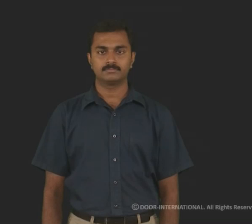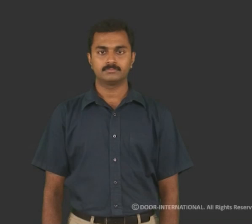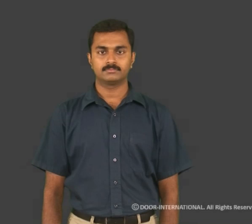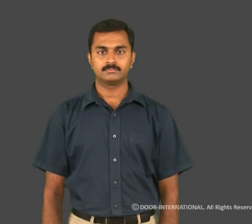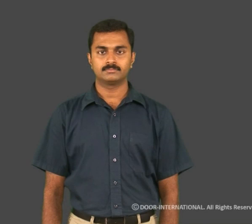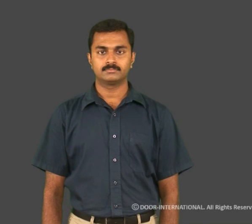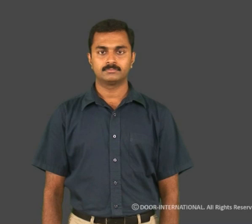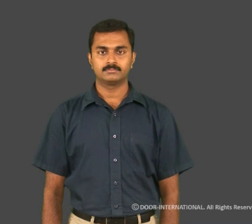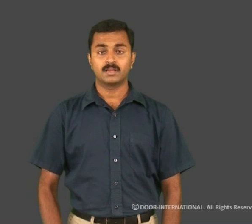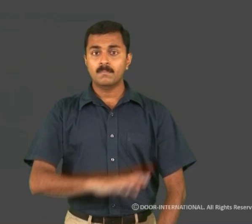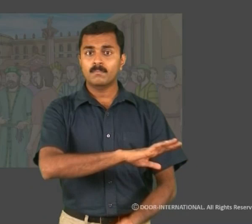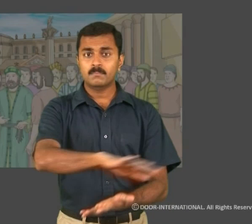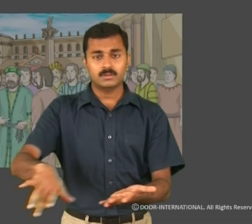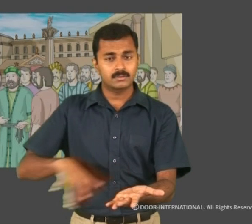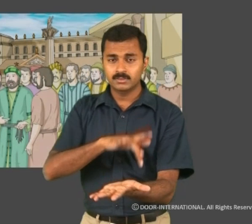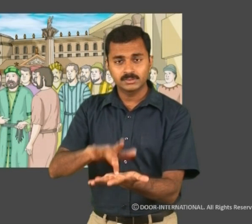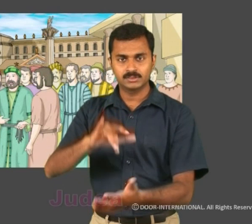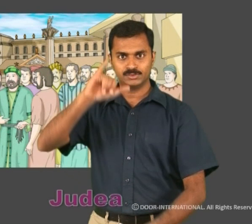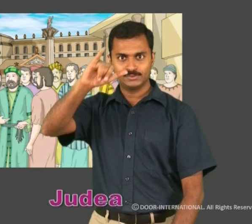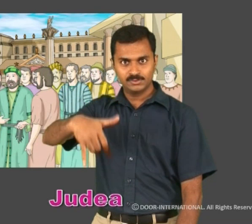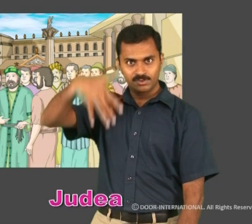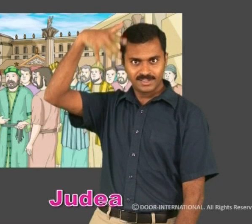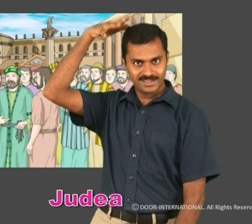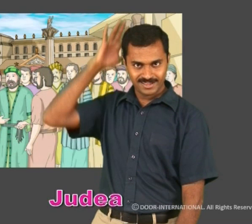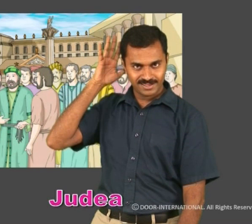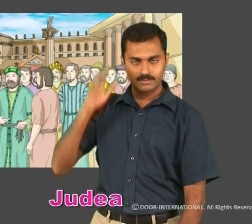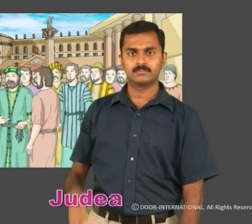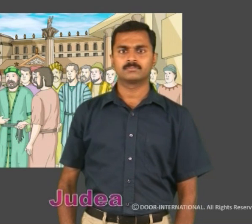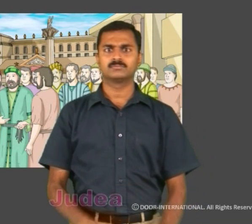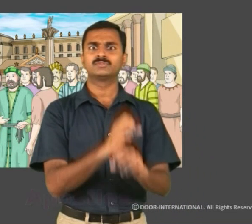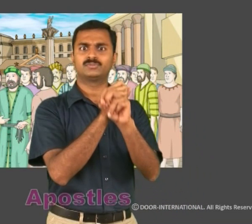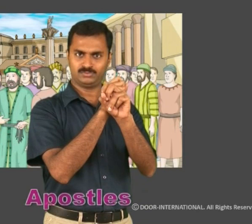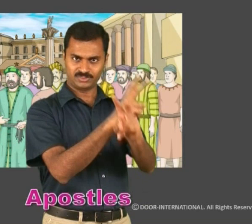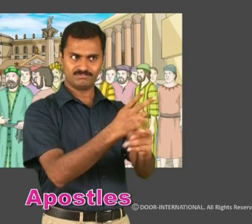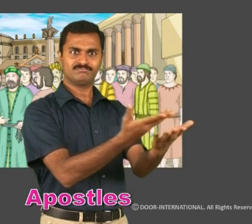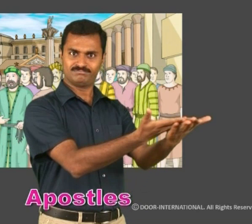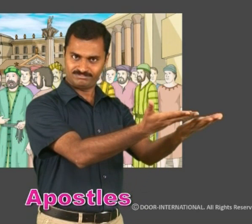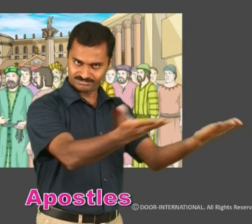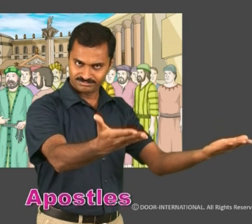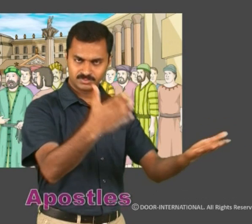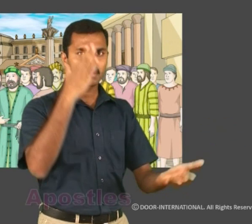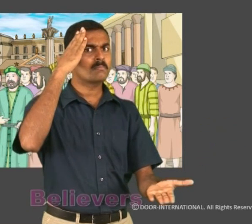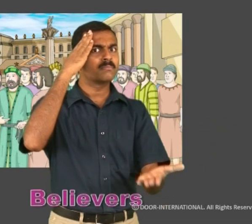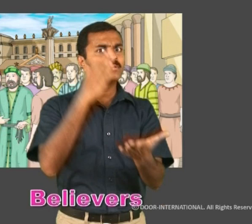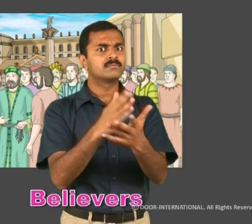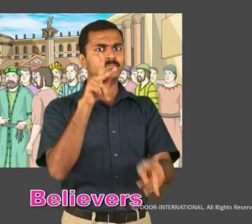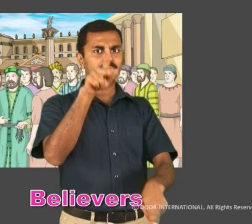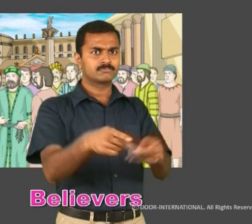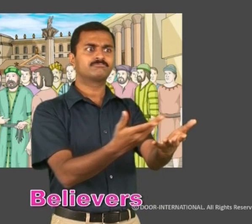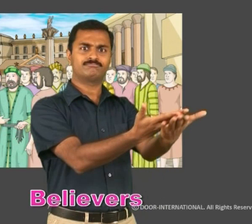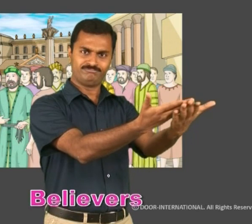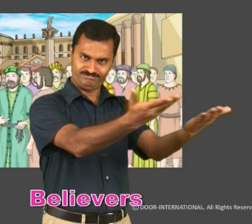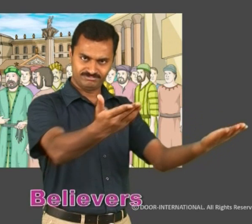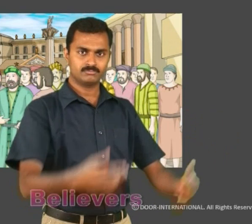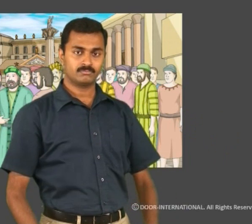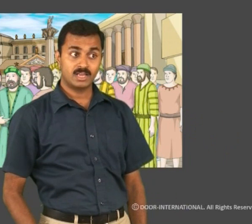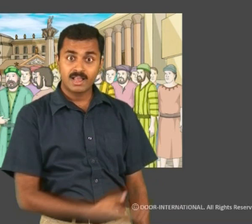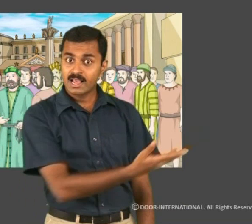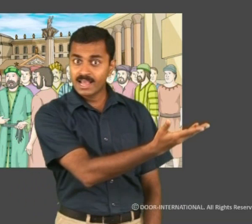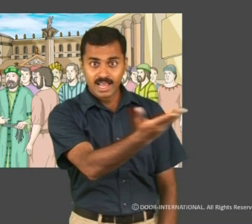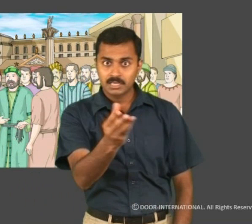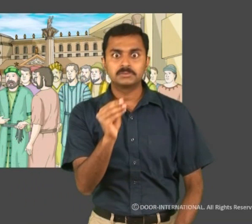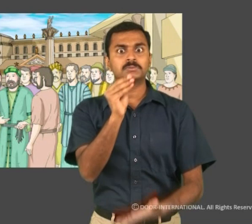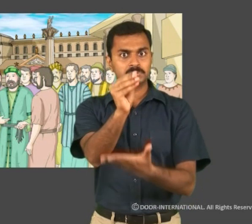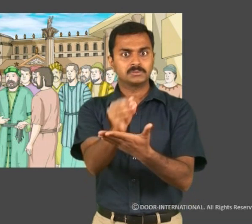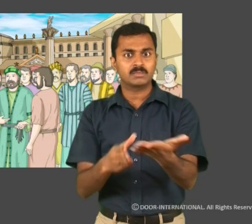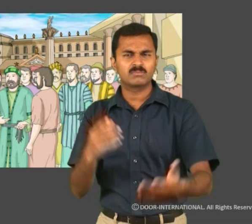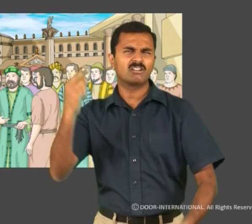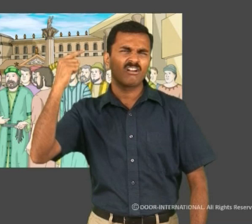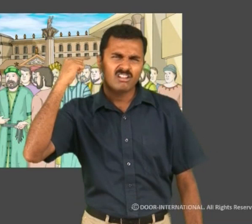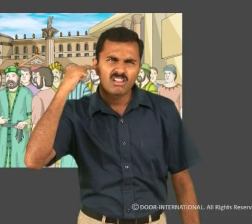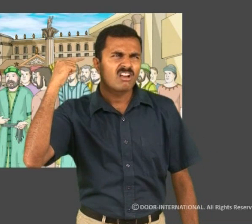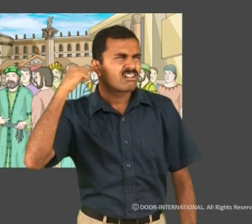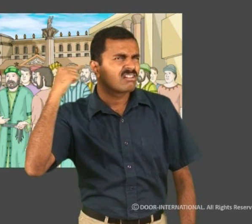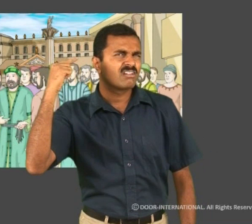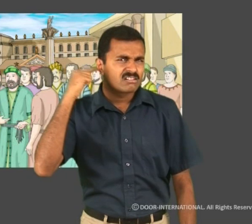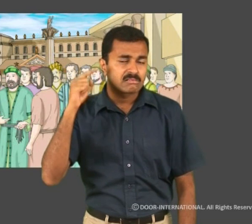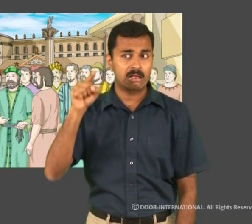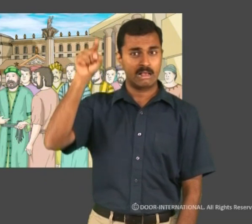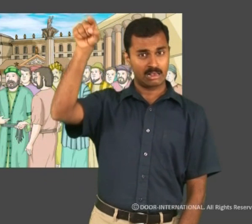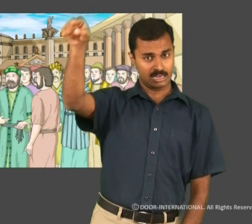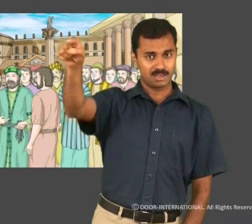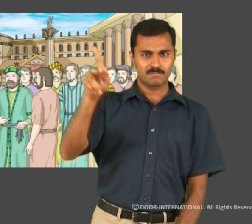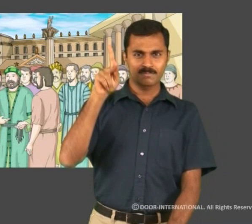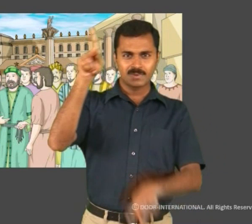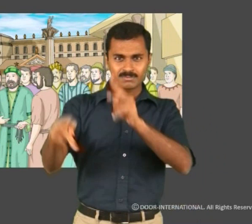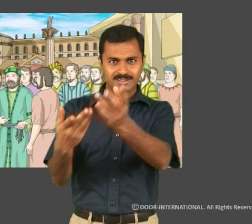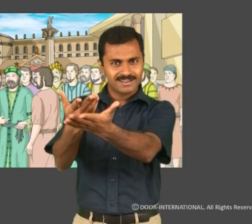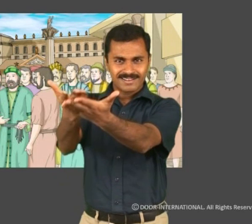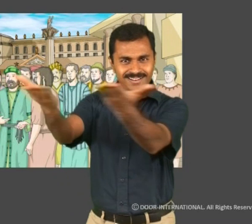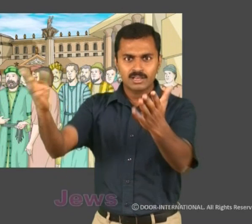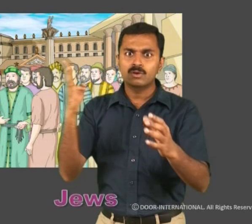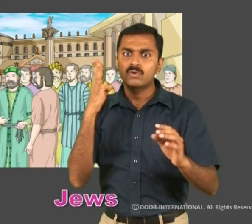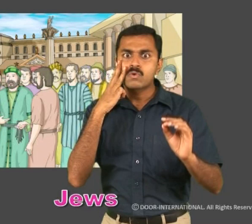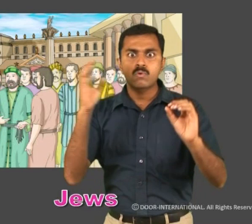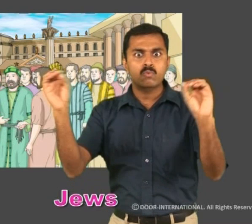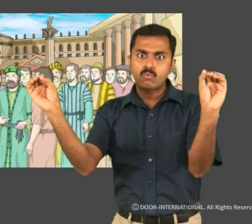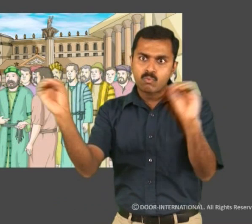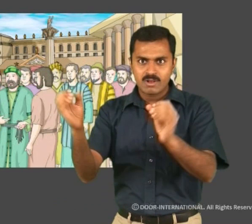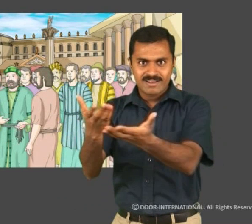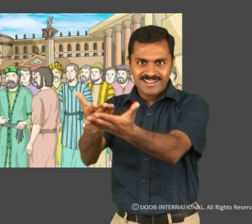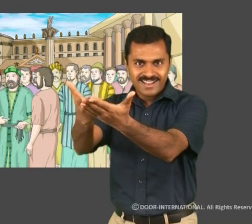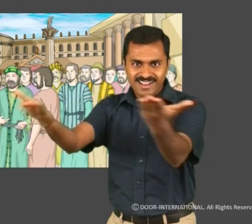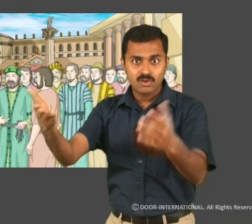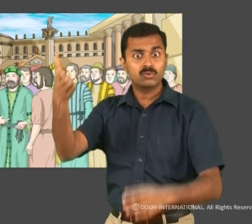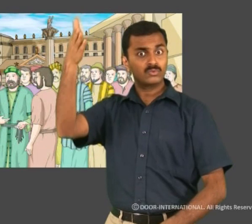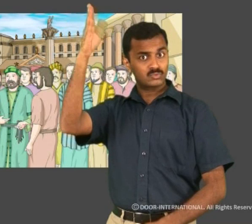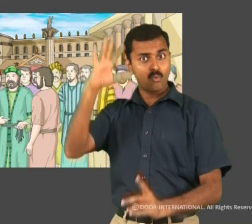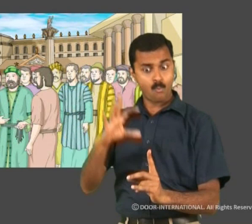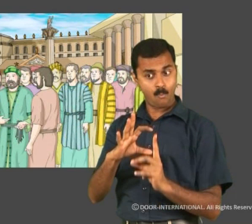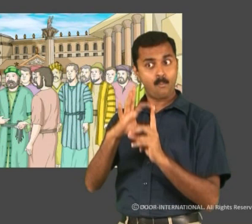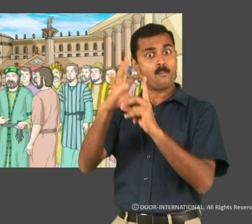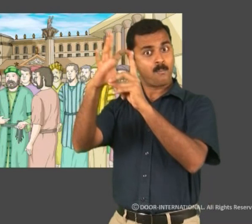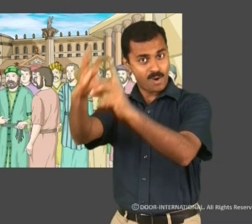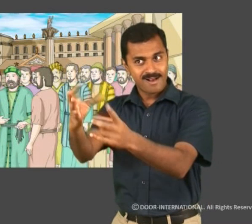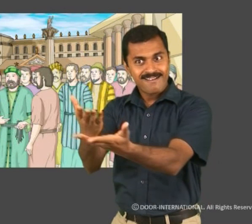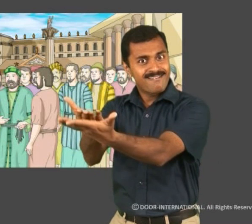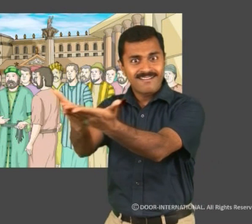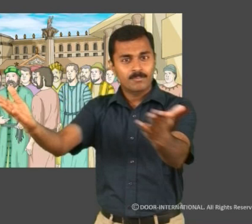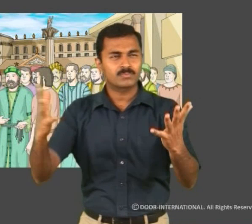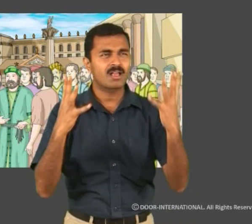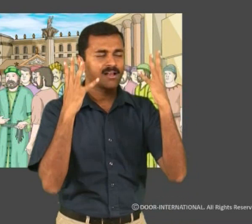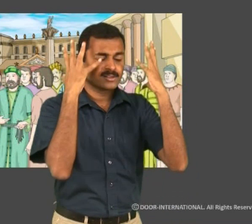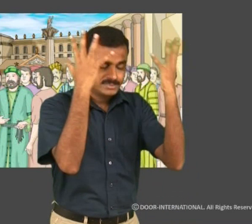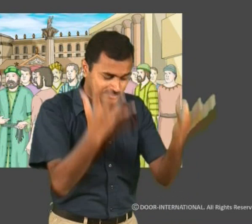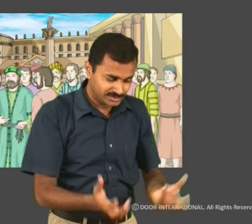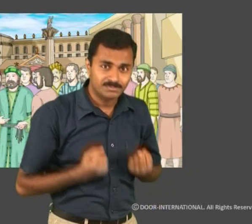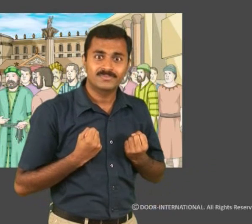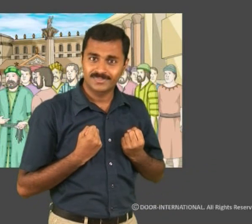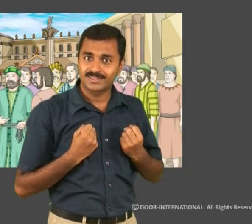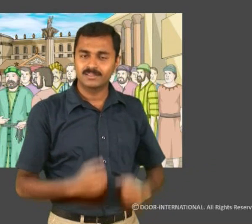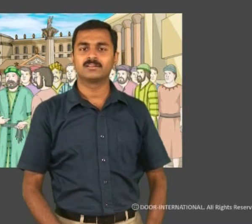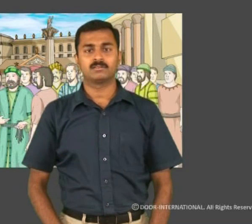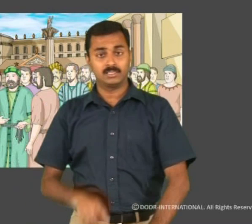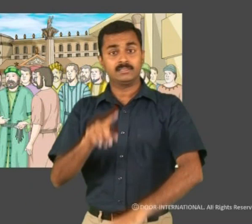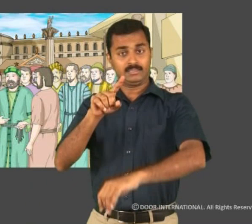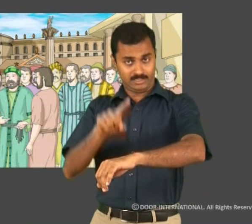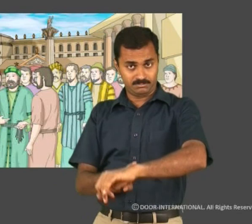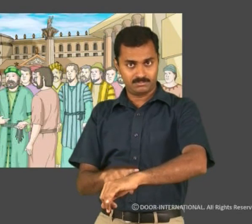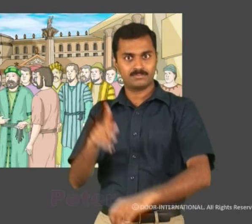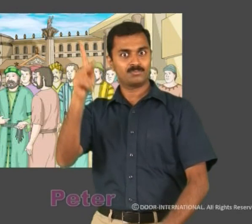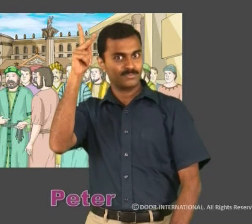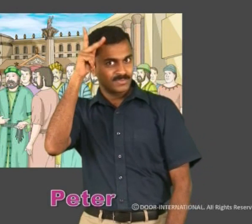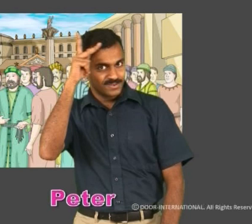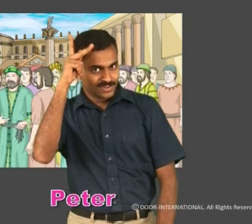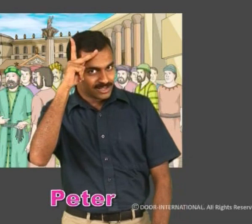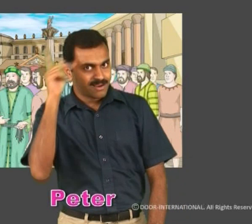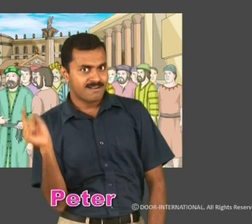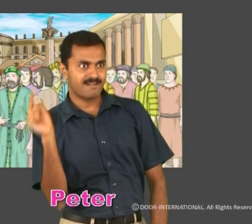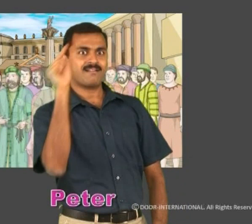The apostles and brothers throughout Judea soon heard that the Gentiles also had received the word of God.